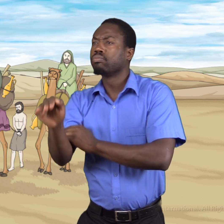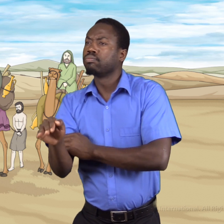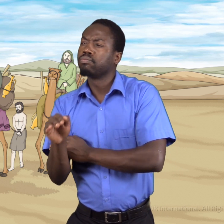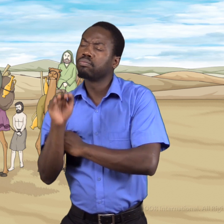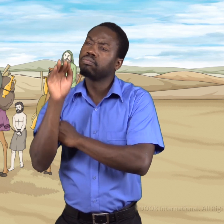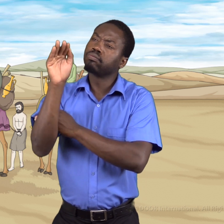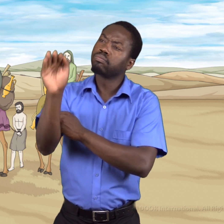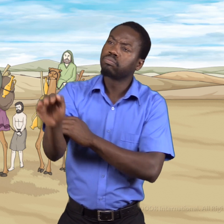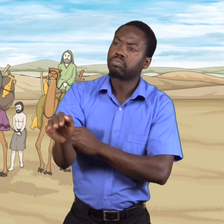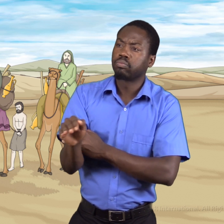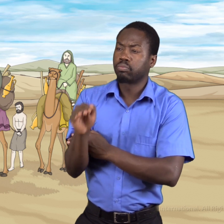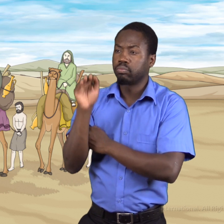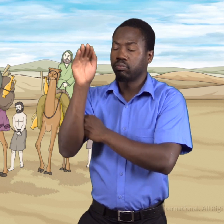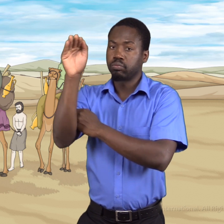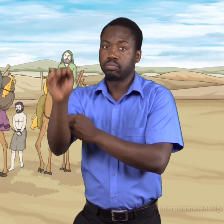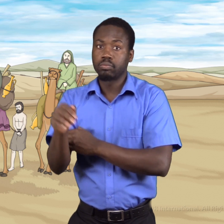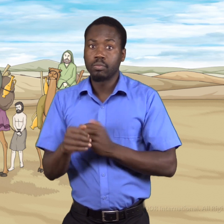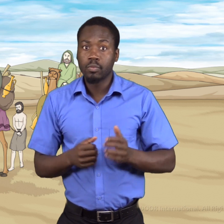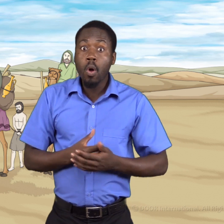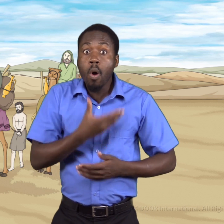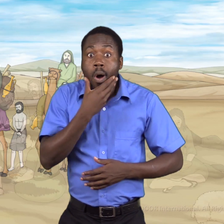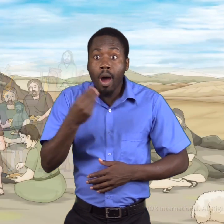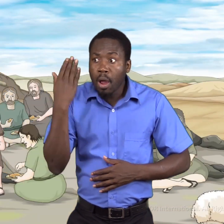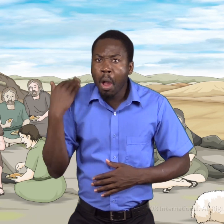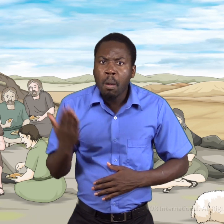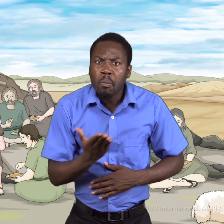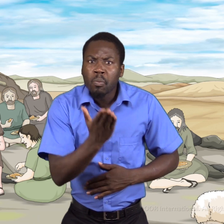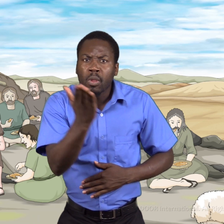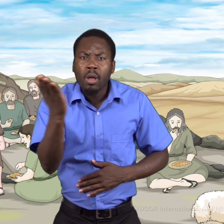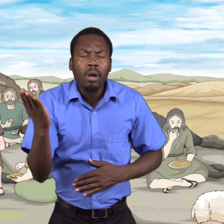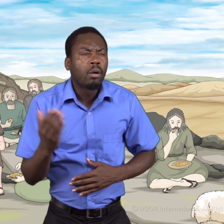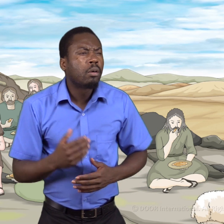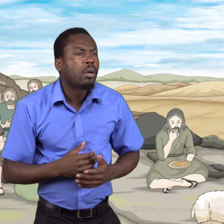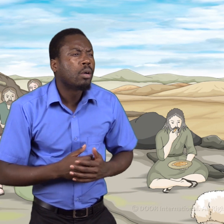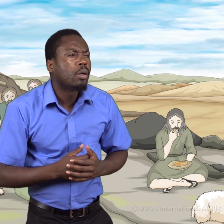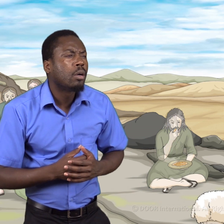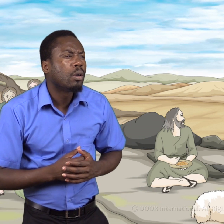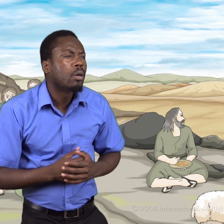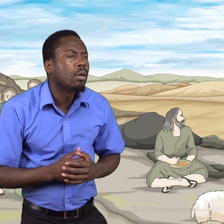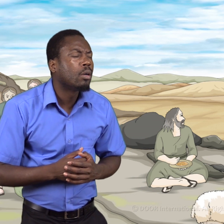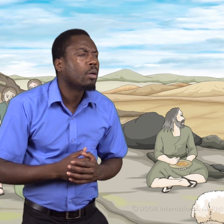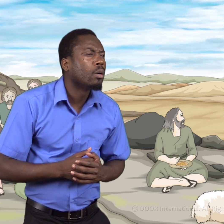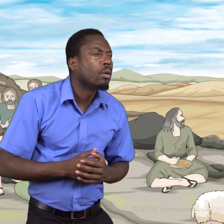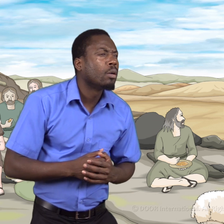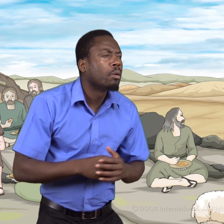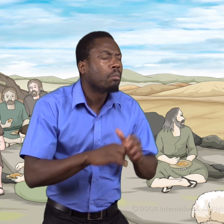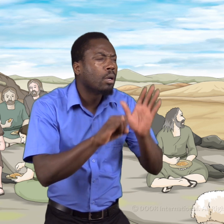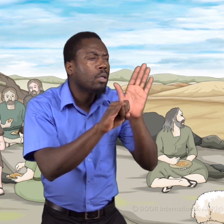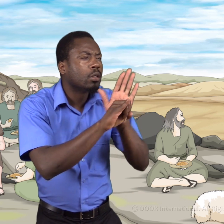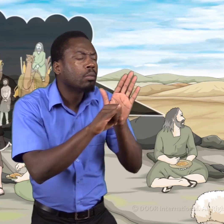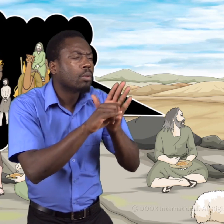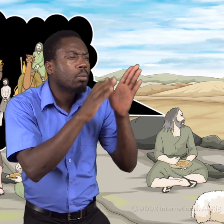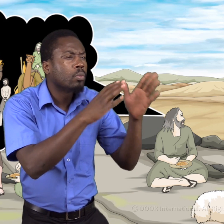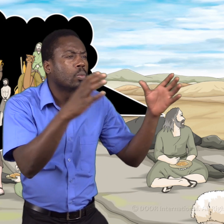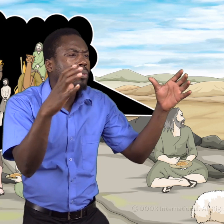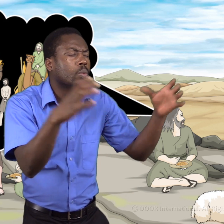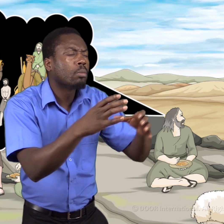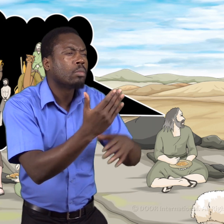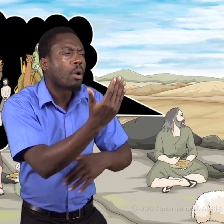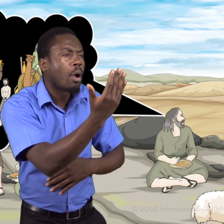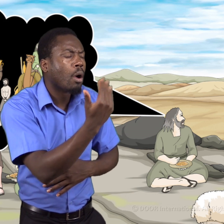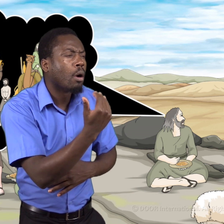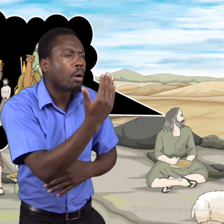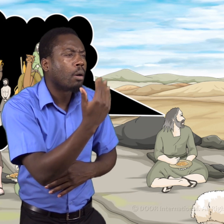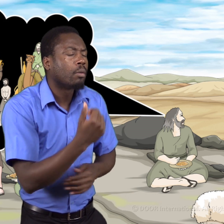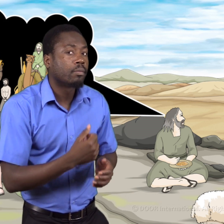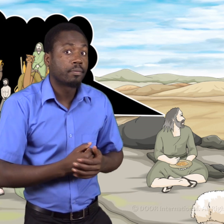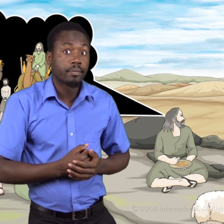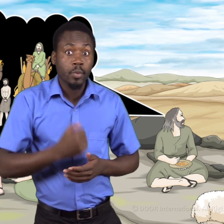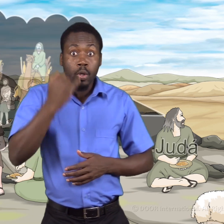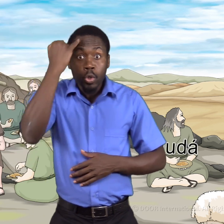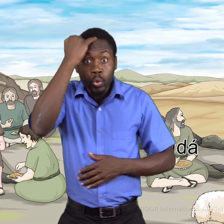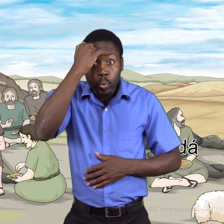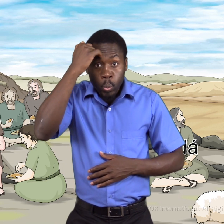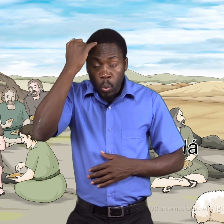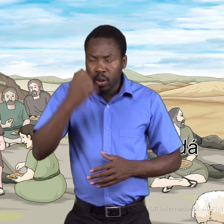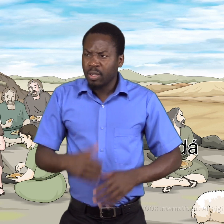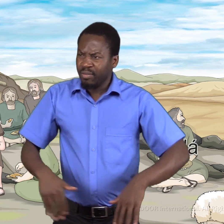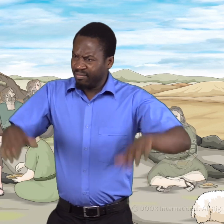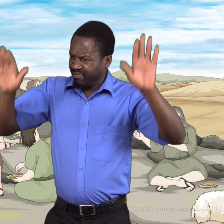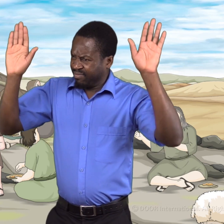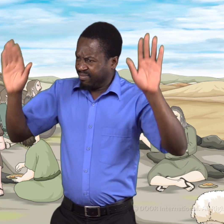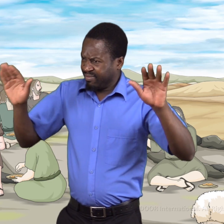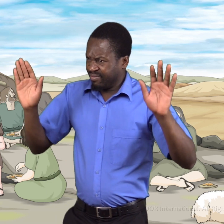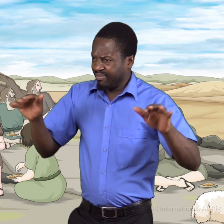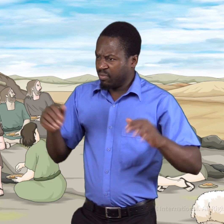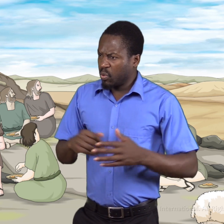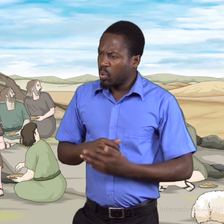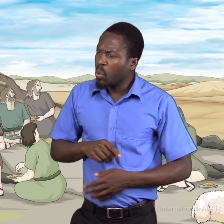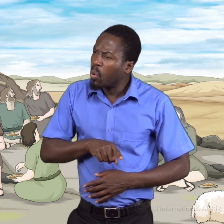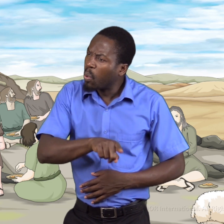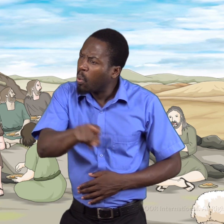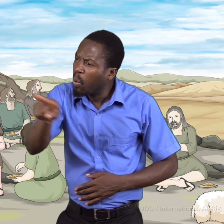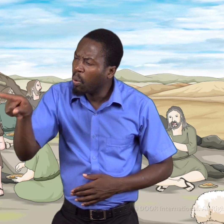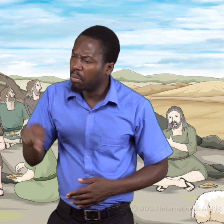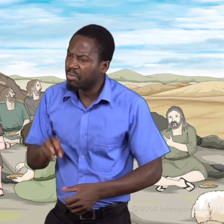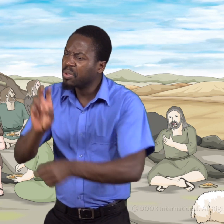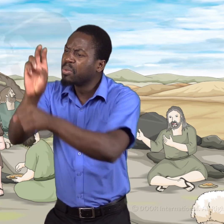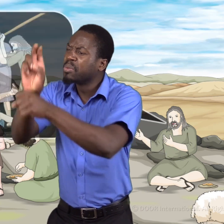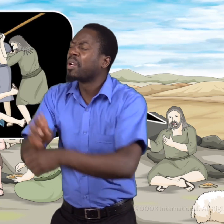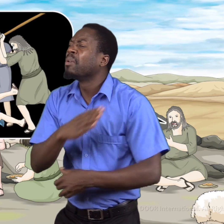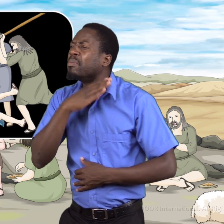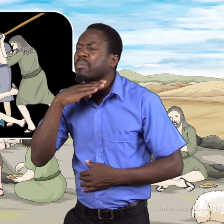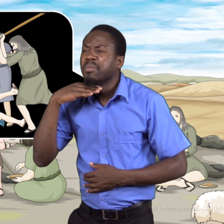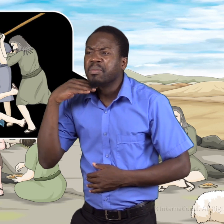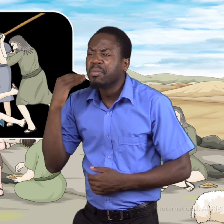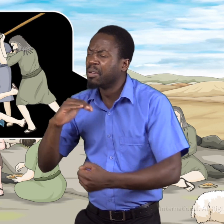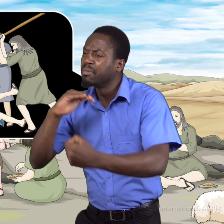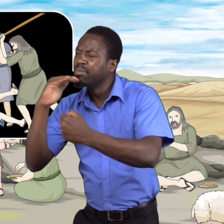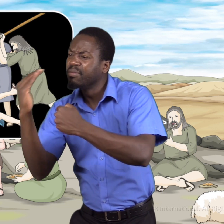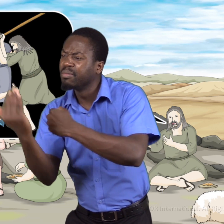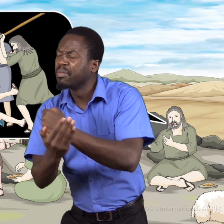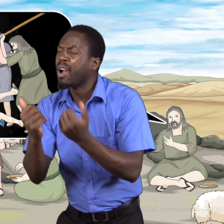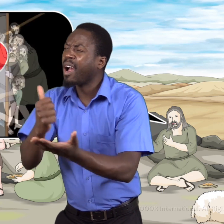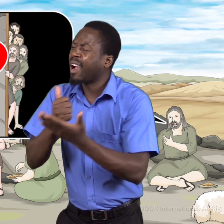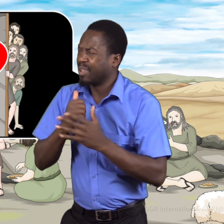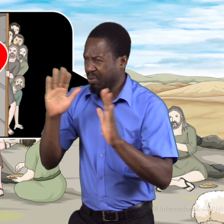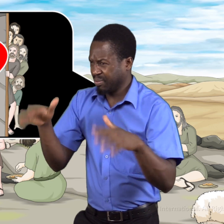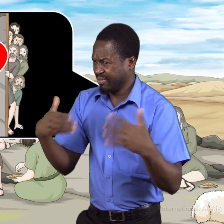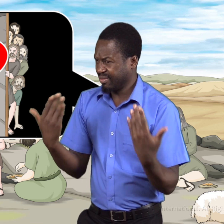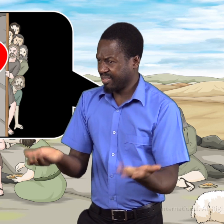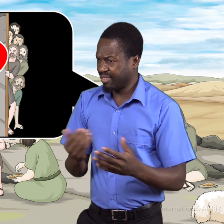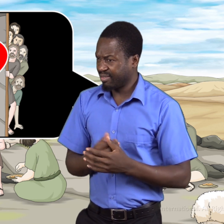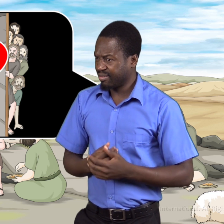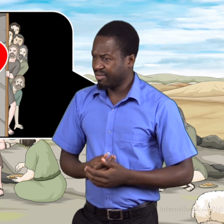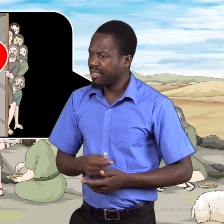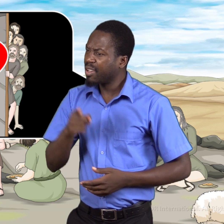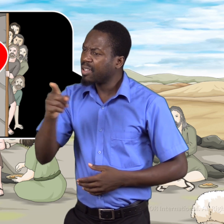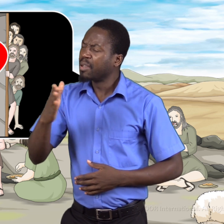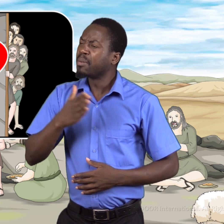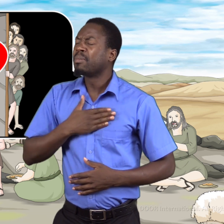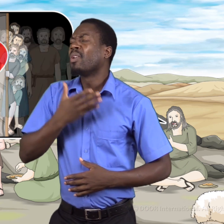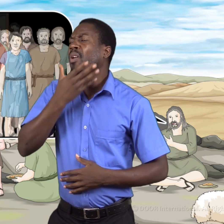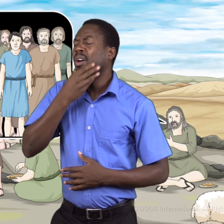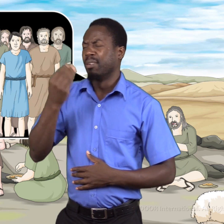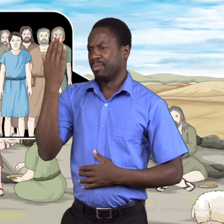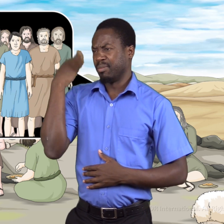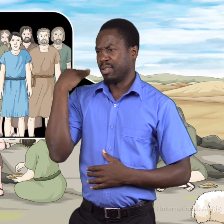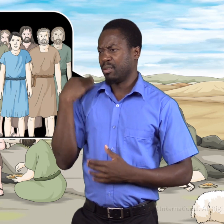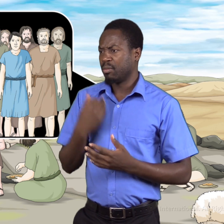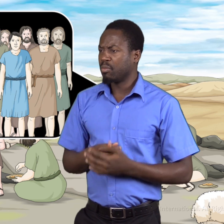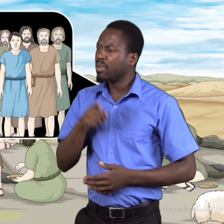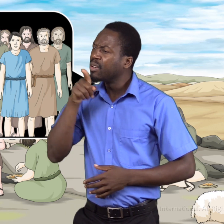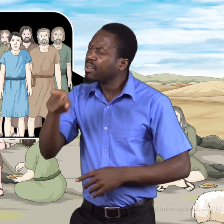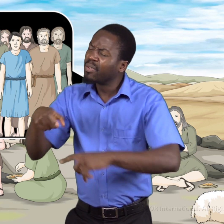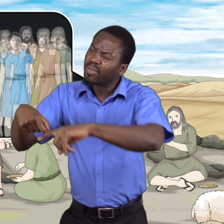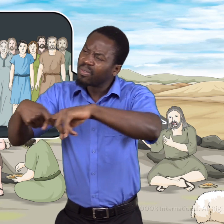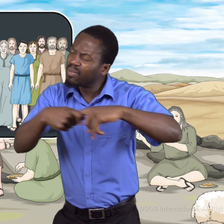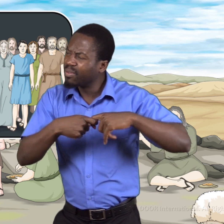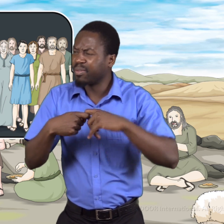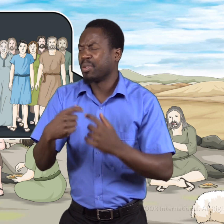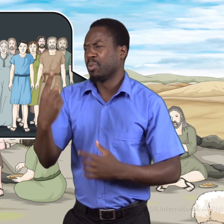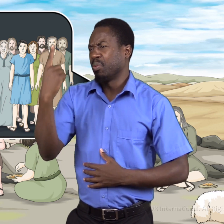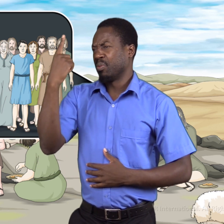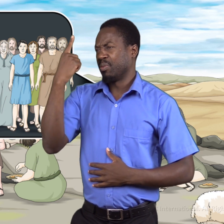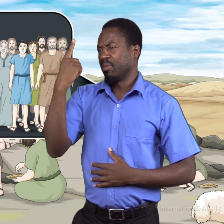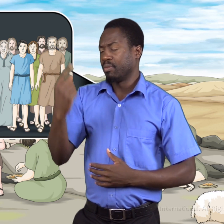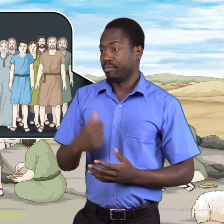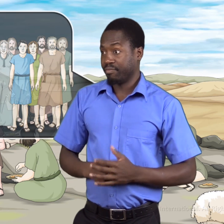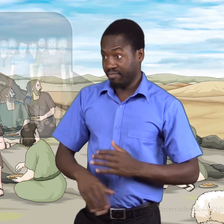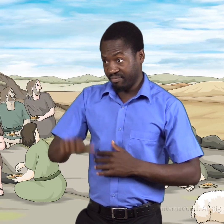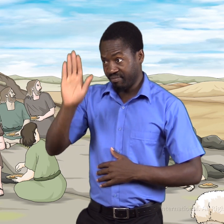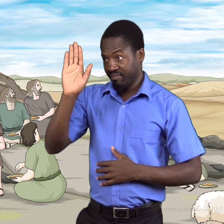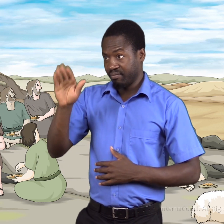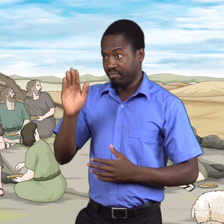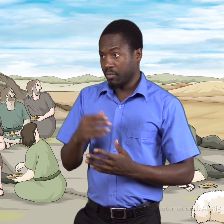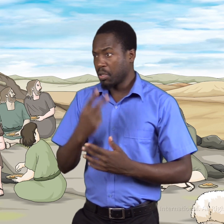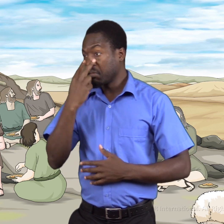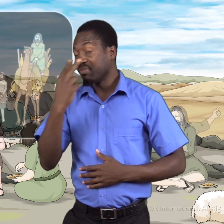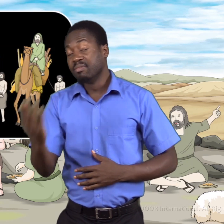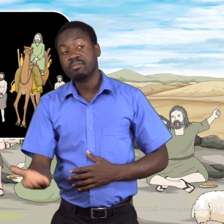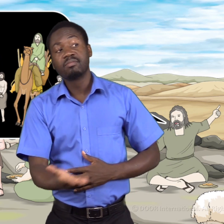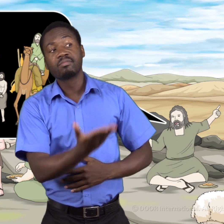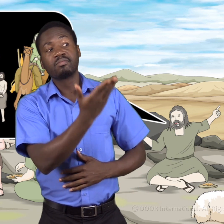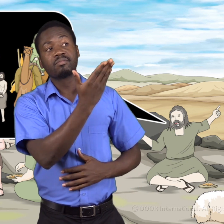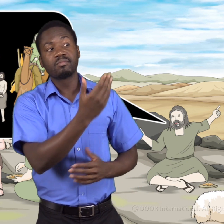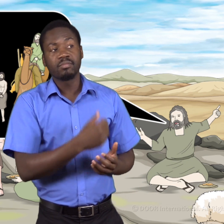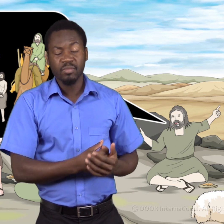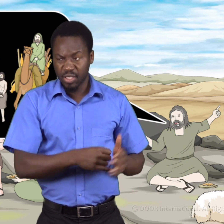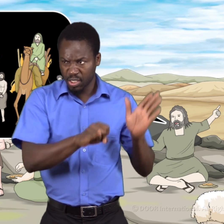Then Judah said to his brothers, “What profit will we gain if we kill our brother and cover up his blood?